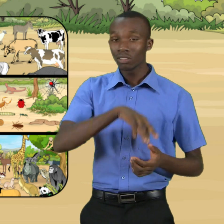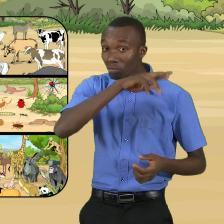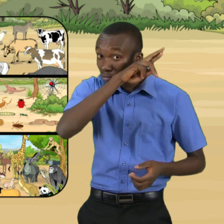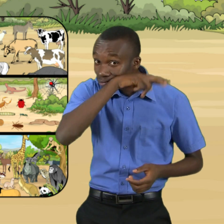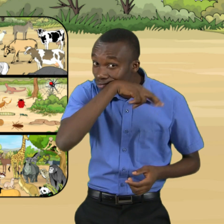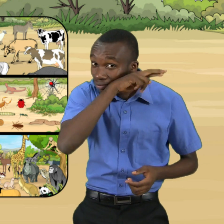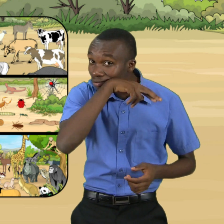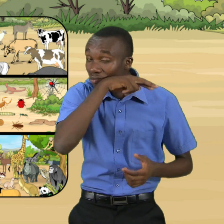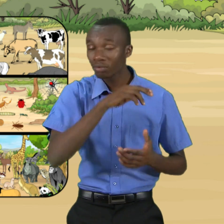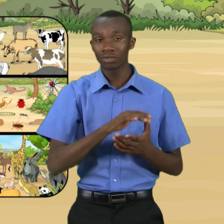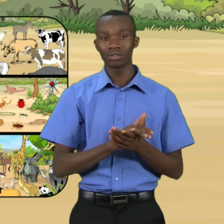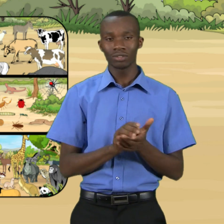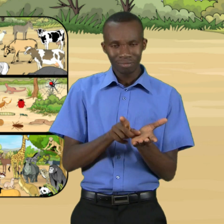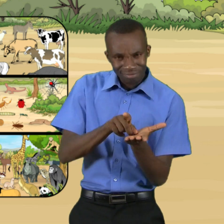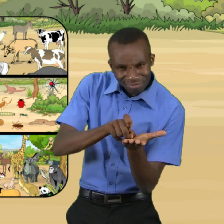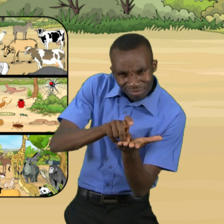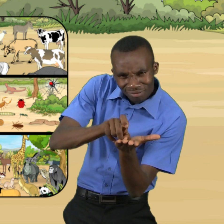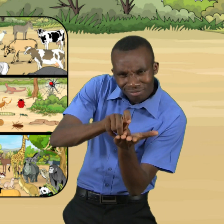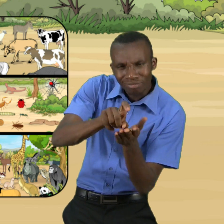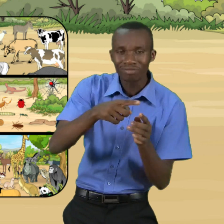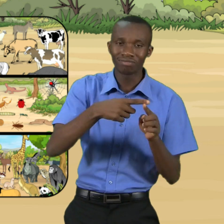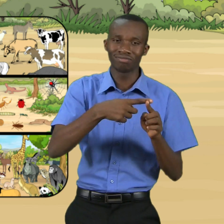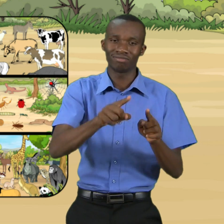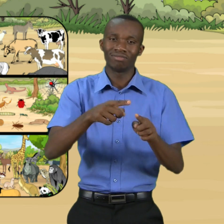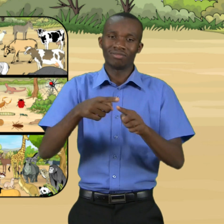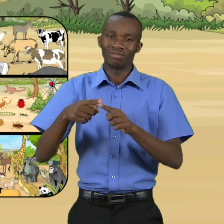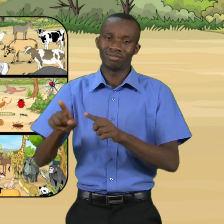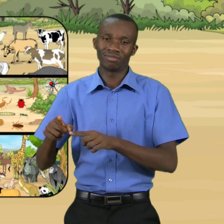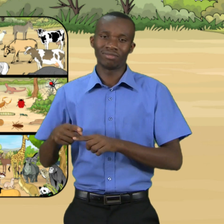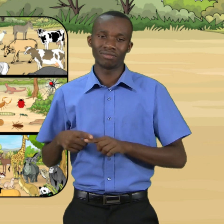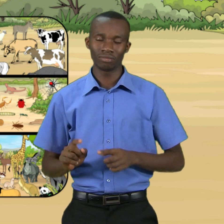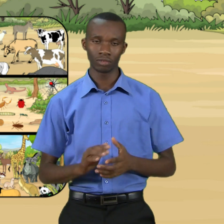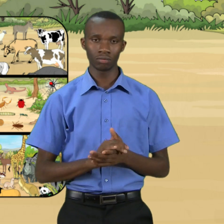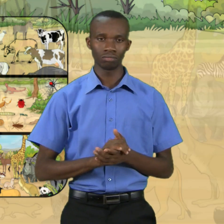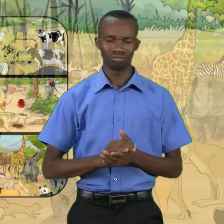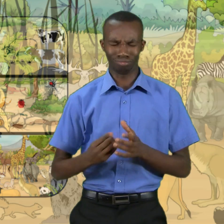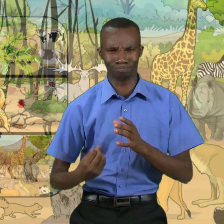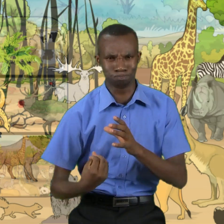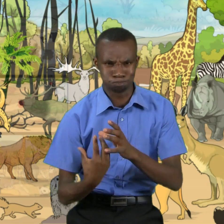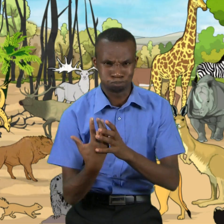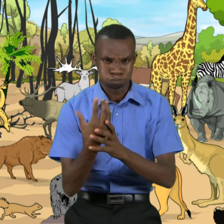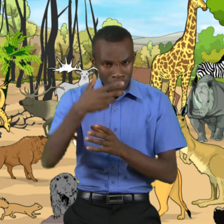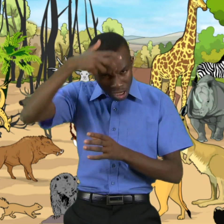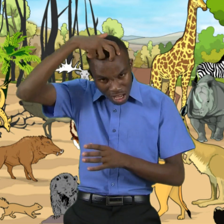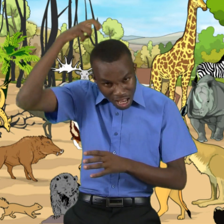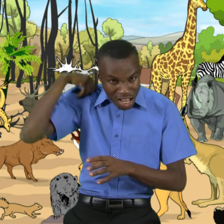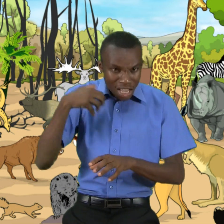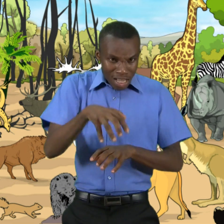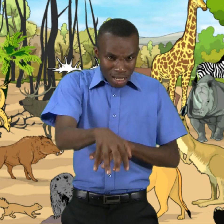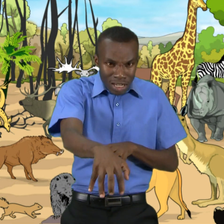And it was so.